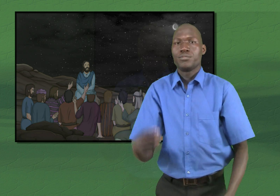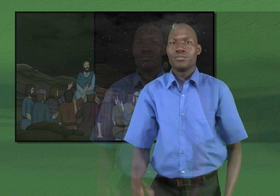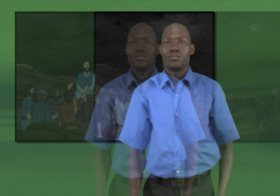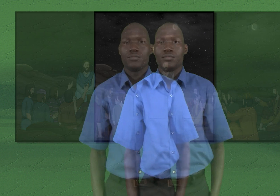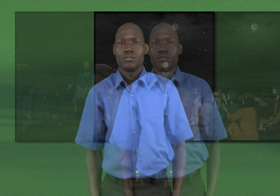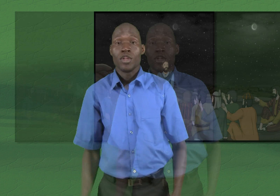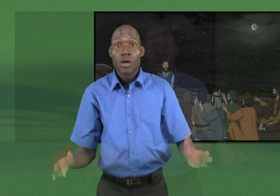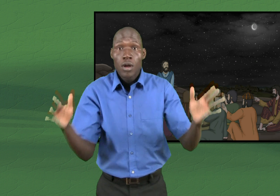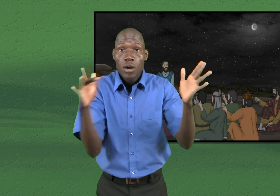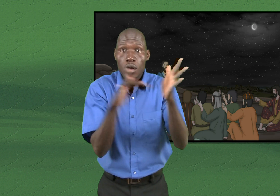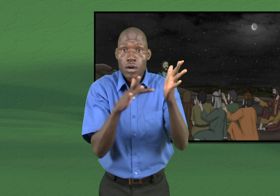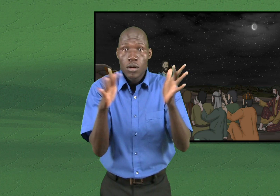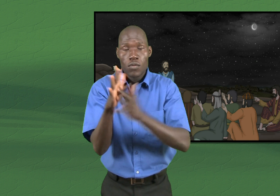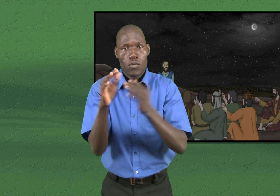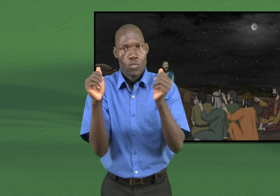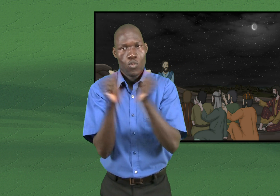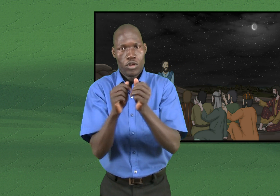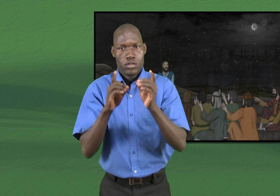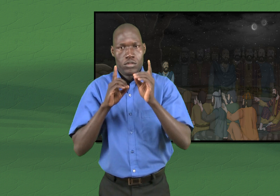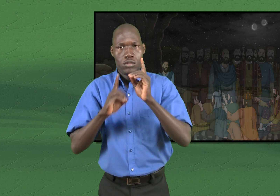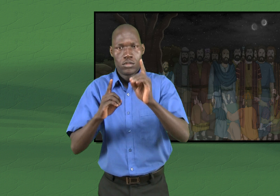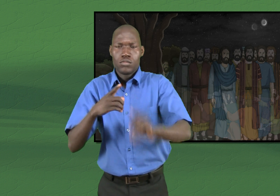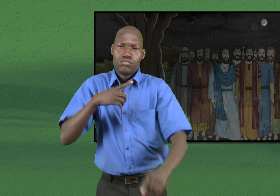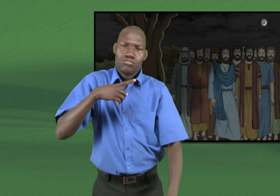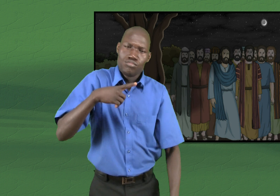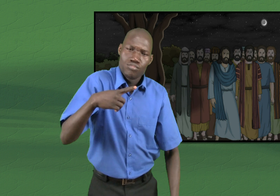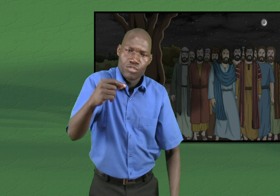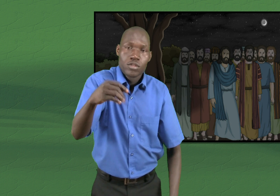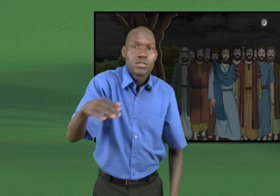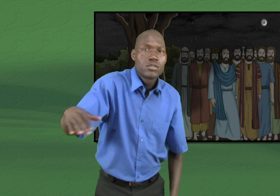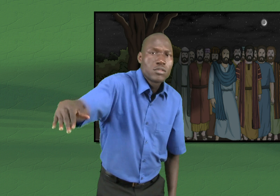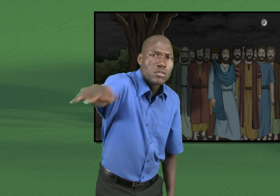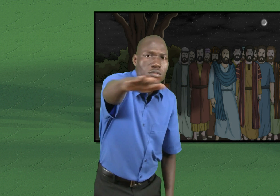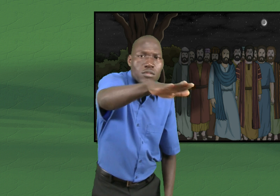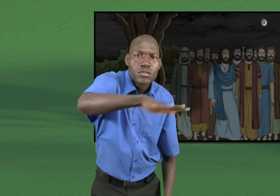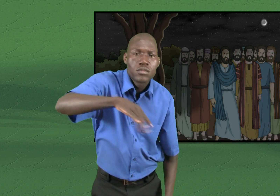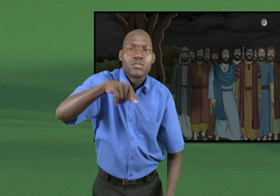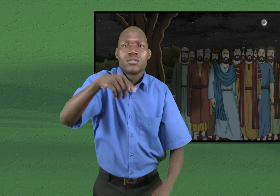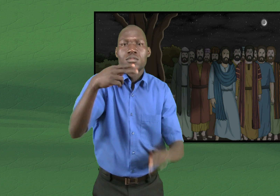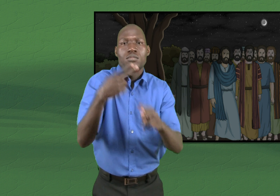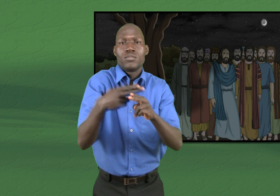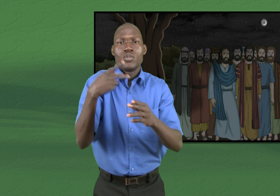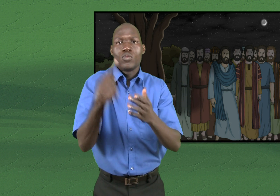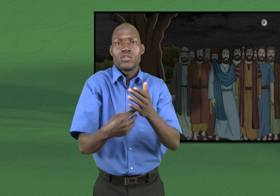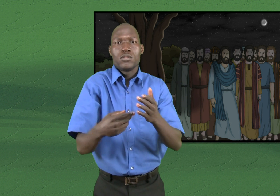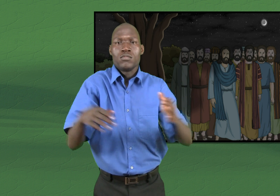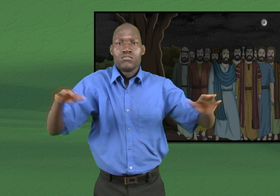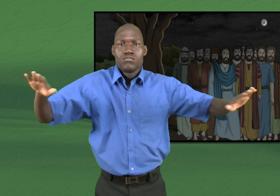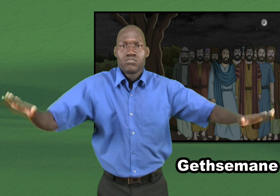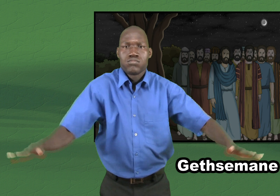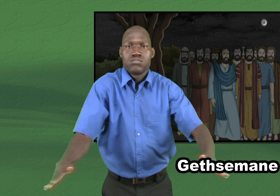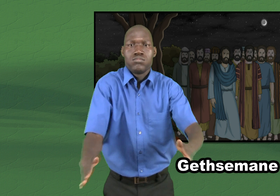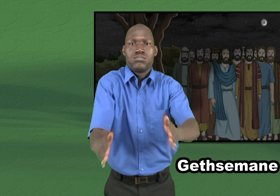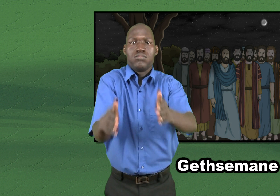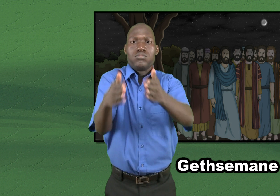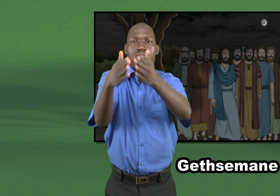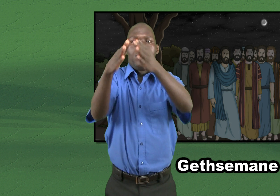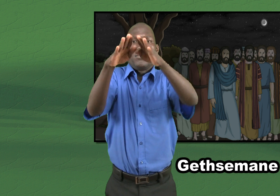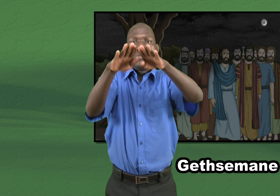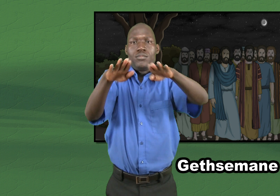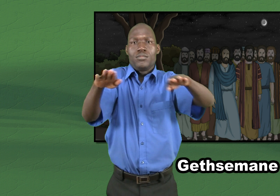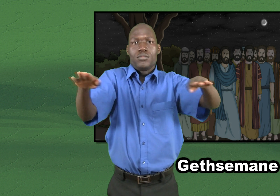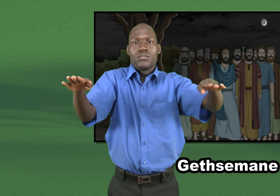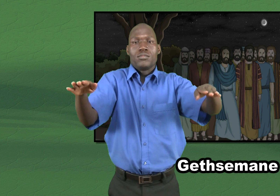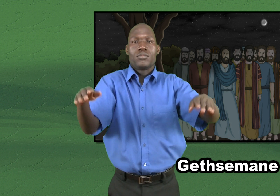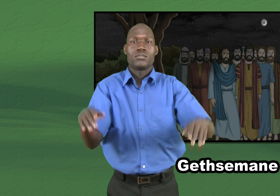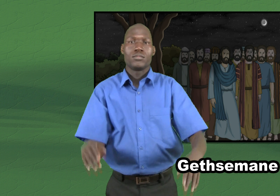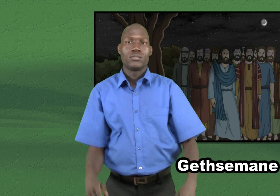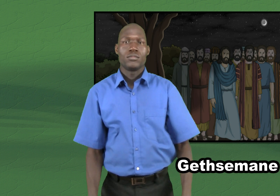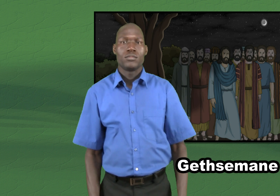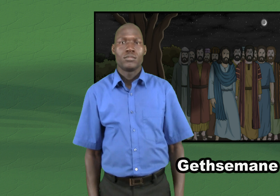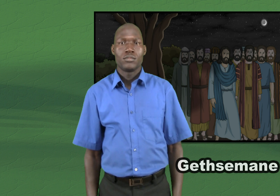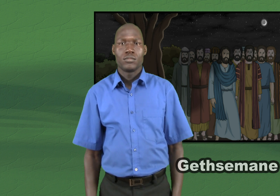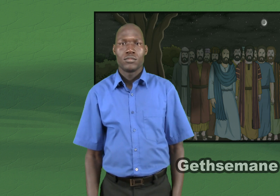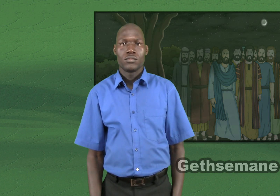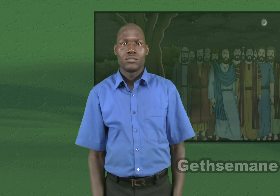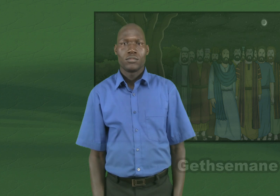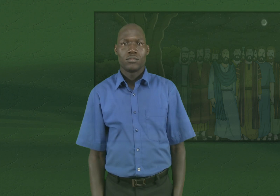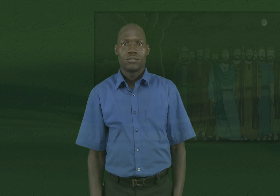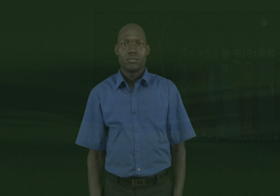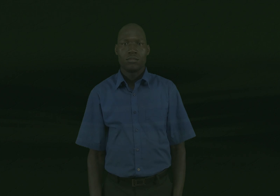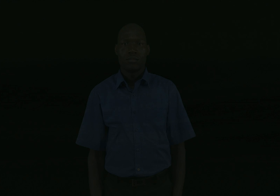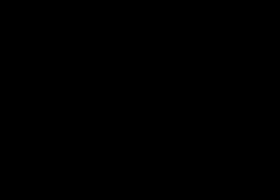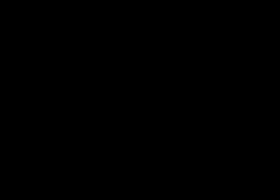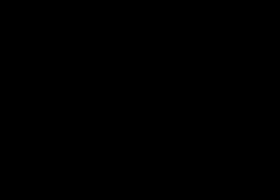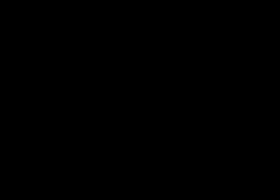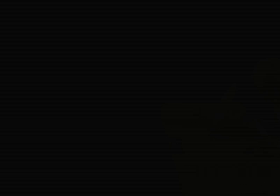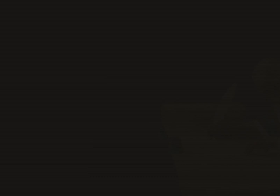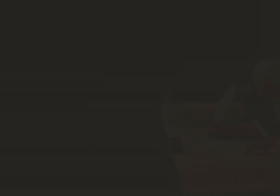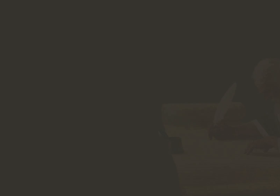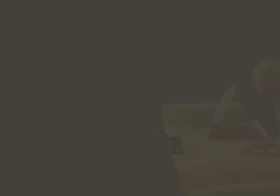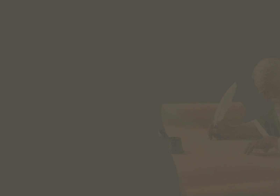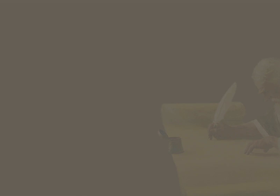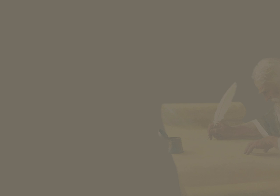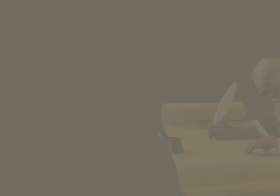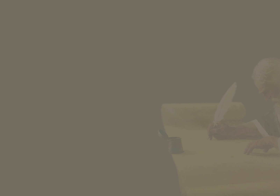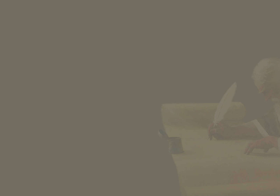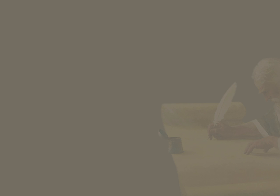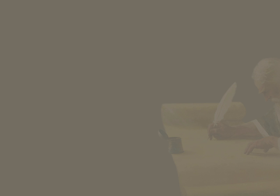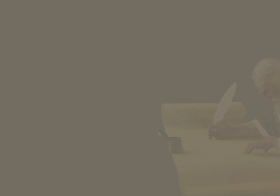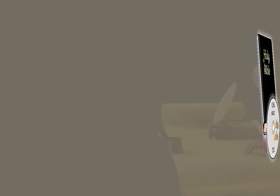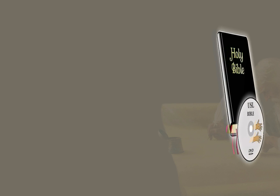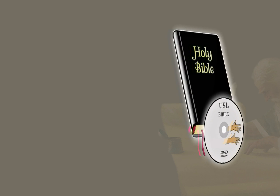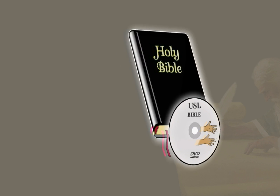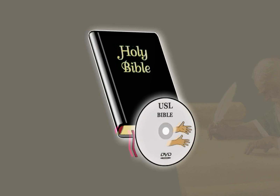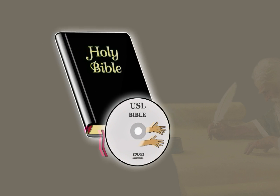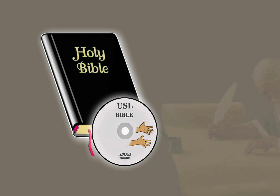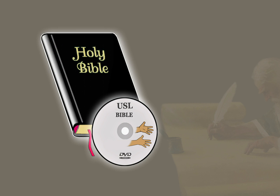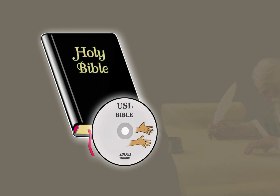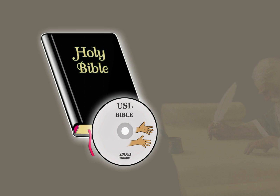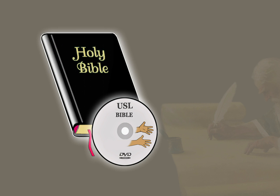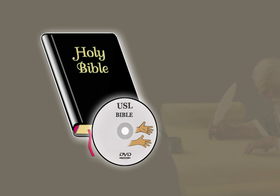At that time Jesus went with His disciples to a place called Gethsemane, and He told them, “Sit here while I go over there and pray.” Then came the day of Unleavened Bread on which the Passover lamb was to be sacrificed. Jesus sent Peter and John, saying, “Go and prepare for us to eat the Passover.” “Where do You want us to prepare it?” they asked. He answered, “When you enter the city, a man carrying a jug of water will meet you. Follow him to the house he enters, and say to the owner of that house, ‘The Teacher asks: Where is the guest room, where I may eat the Passover with My disciples?’ And he will show you a large upper room, already furnished. Make preparations there.” So they went and found it just as Jesus had told them. And they prepared the Passover. When the hour had come, Jesus reclined at the table with His apostles.